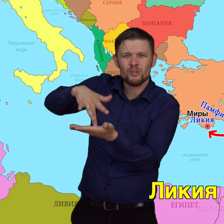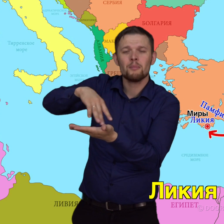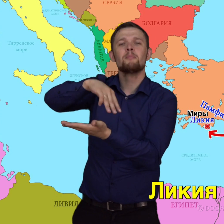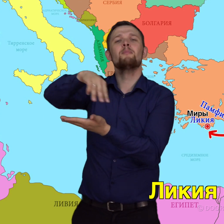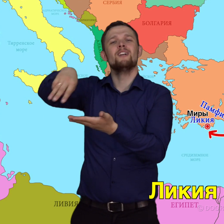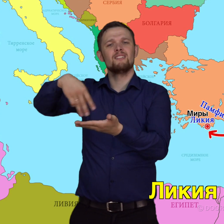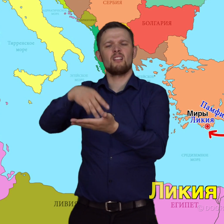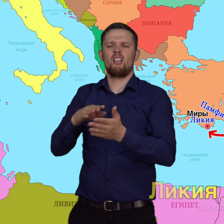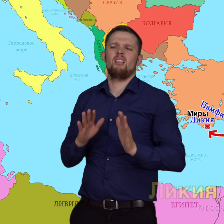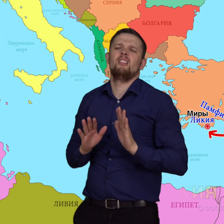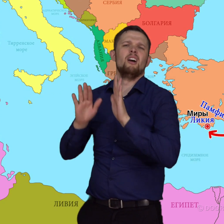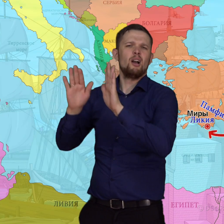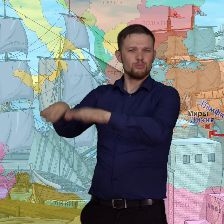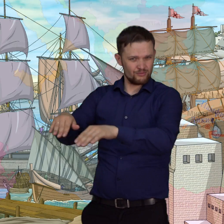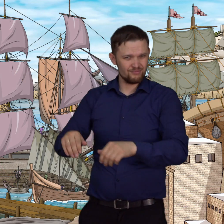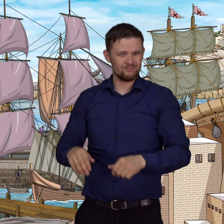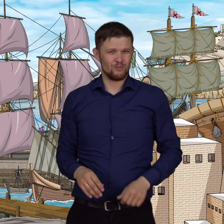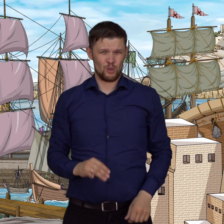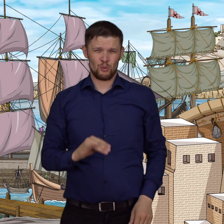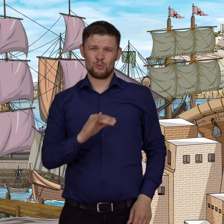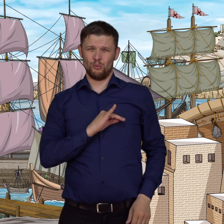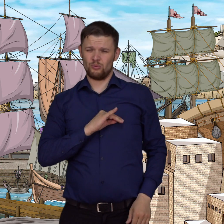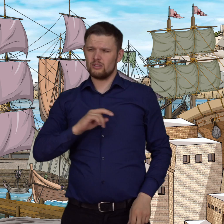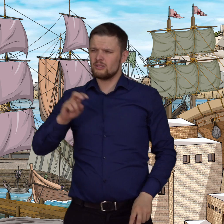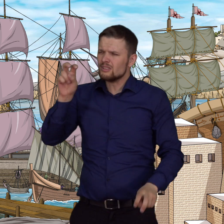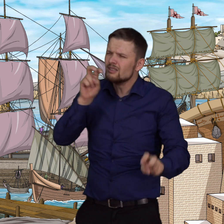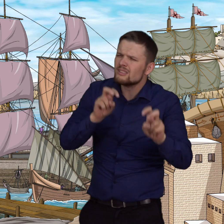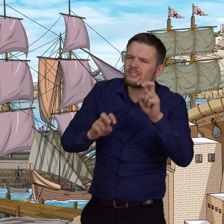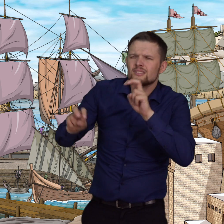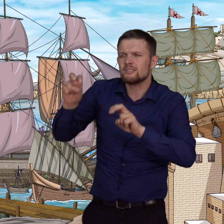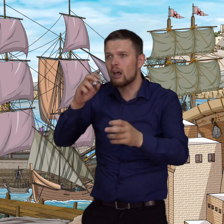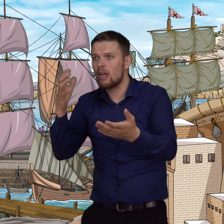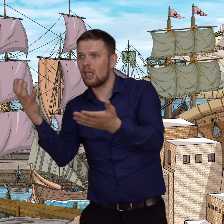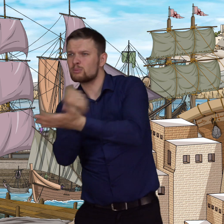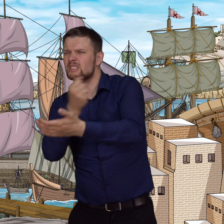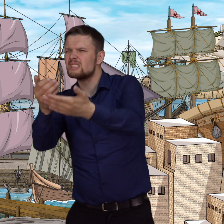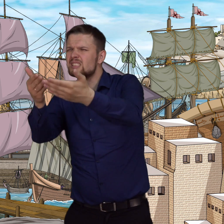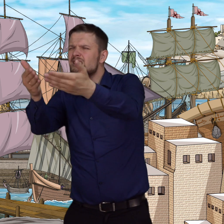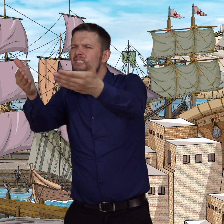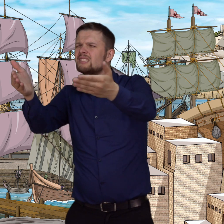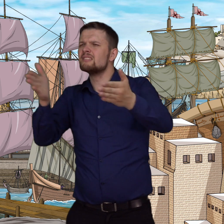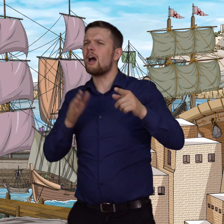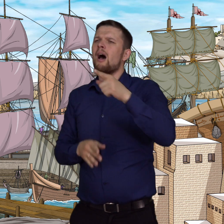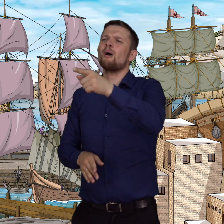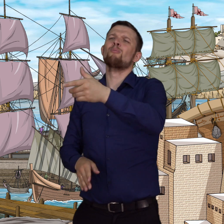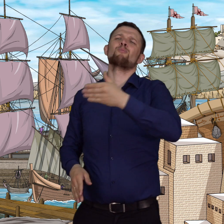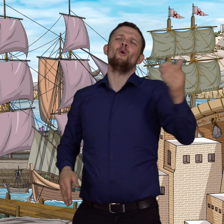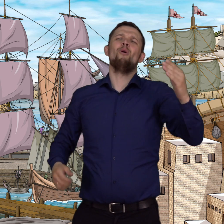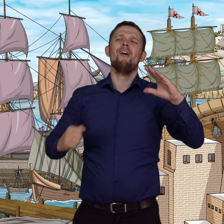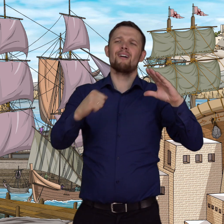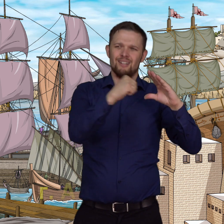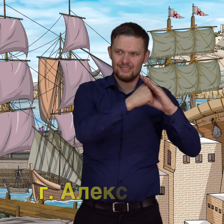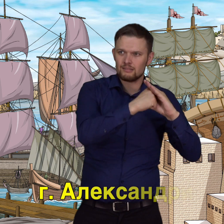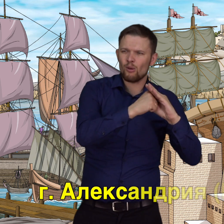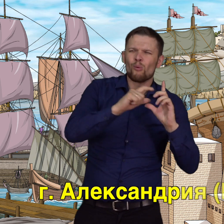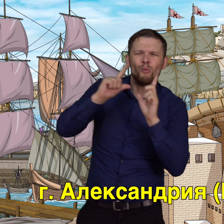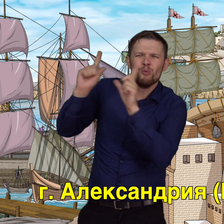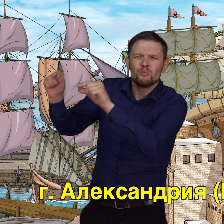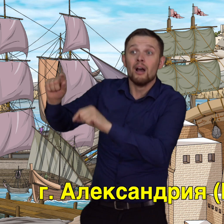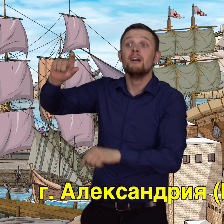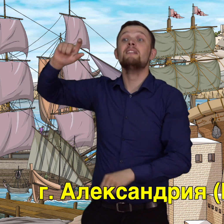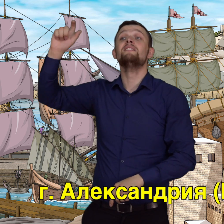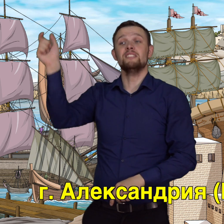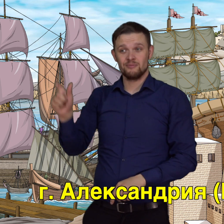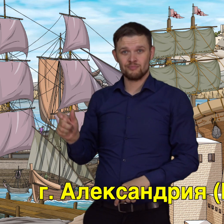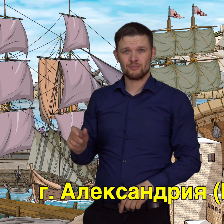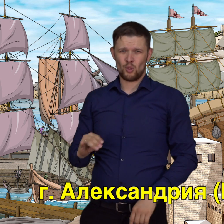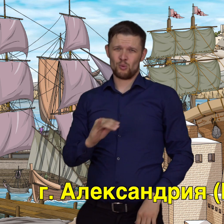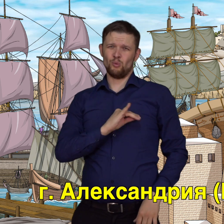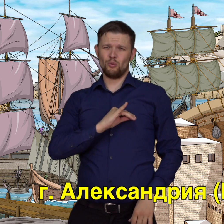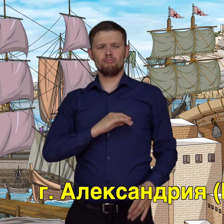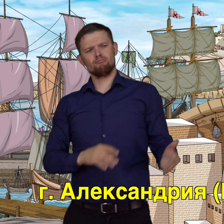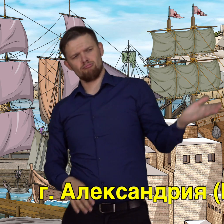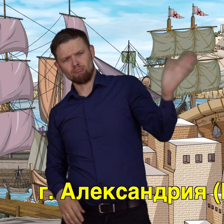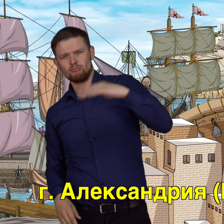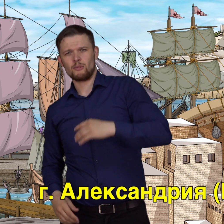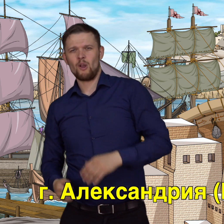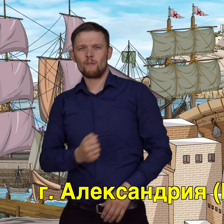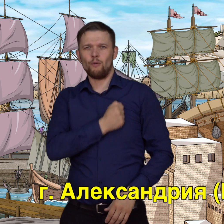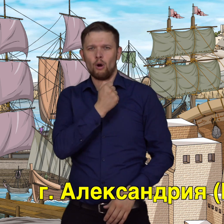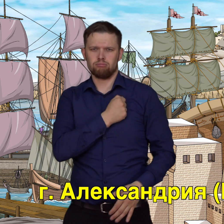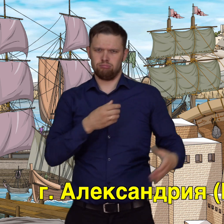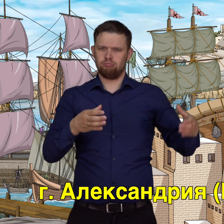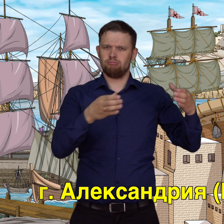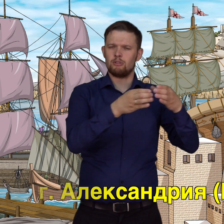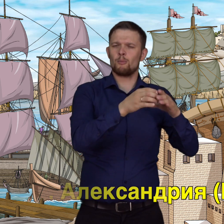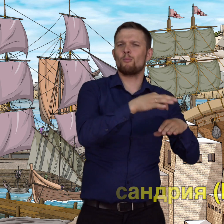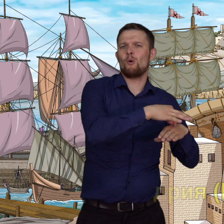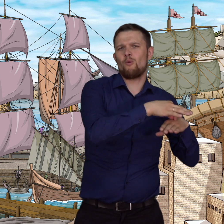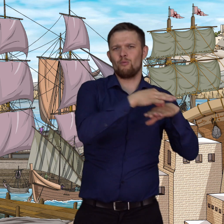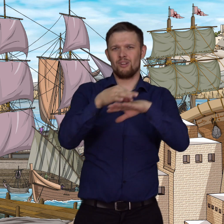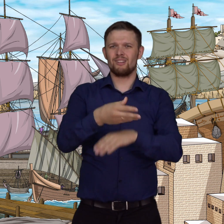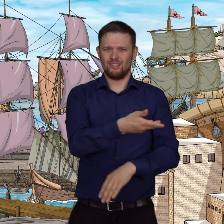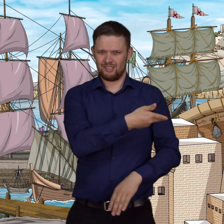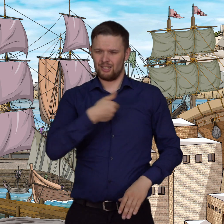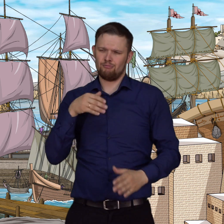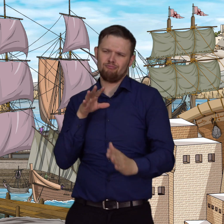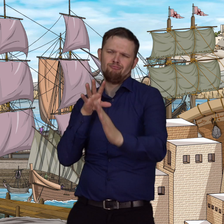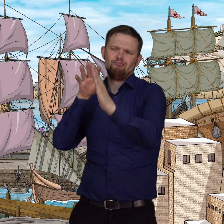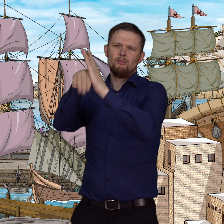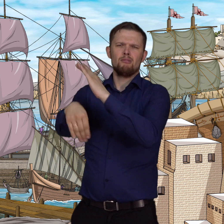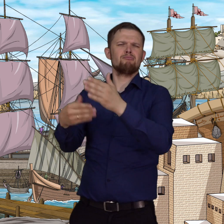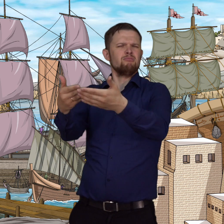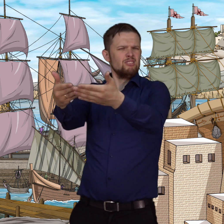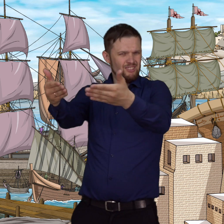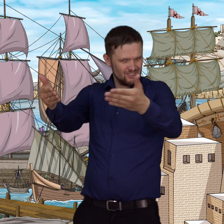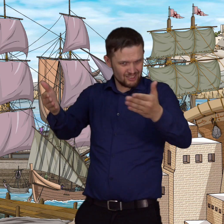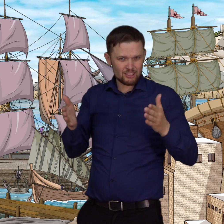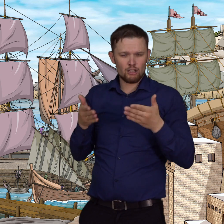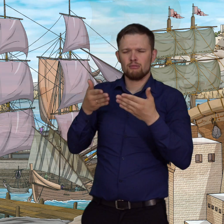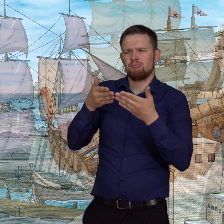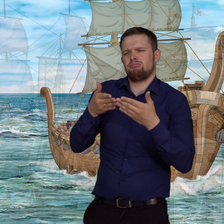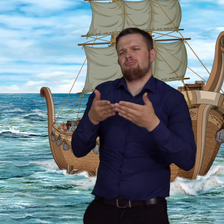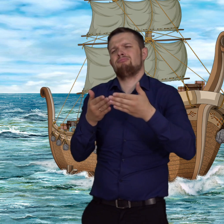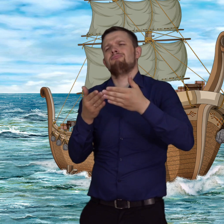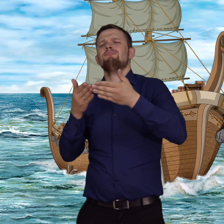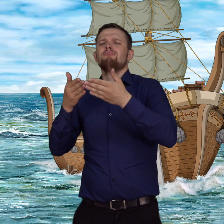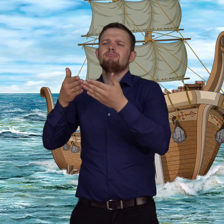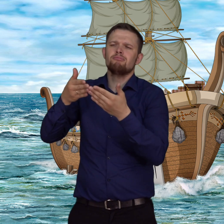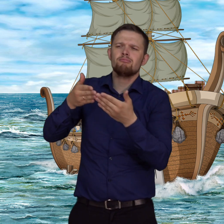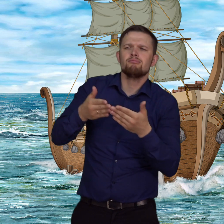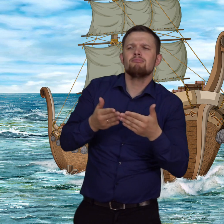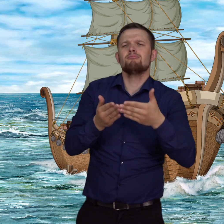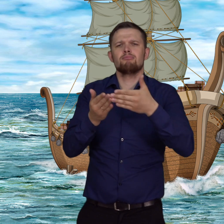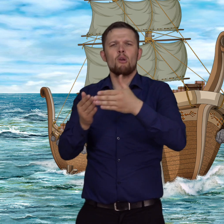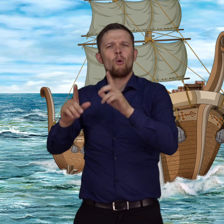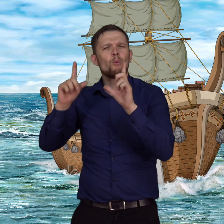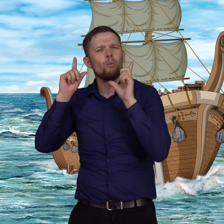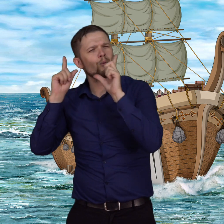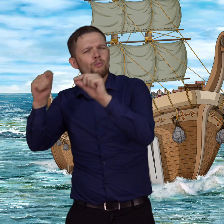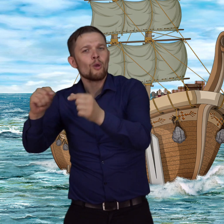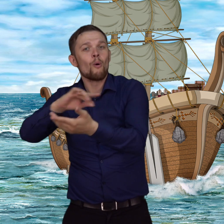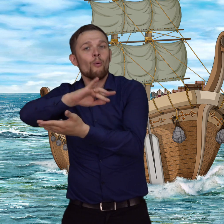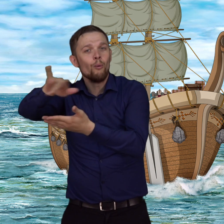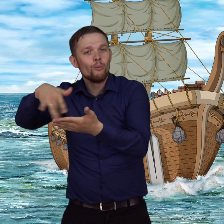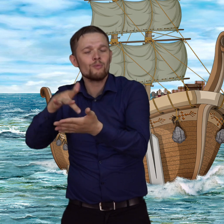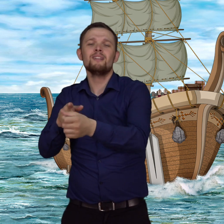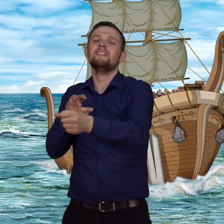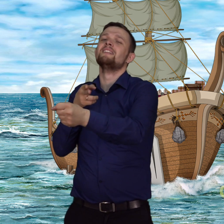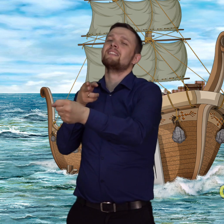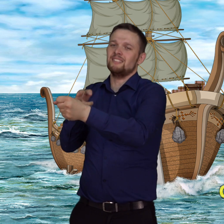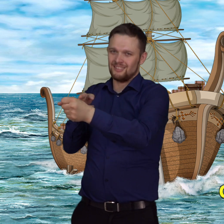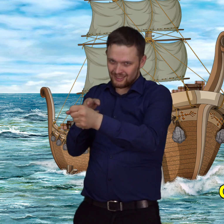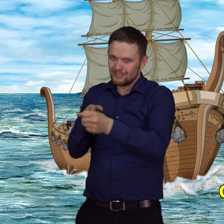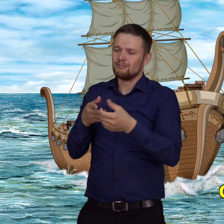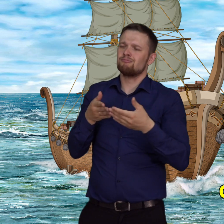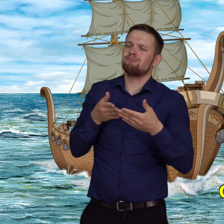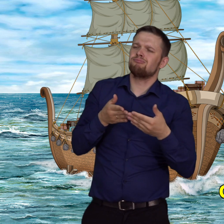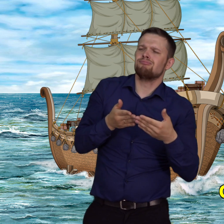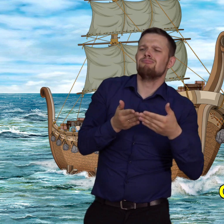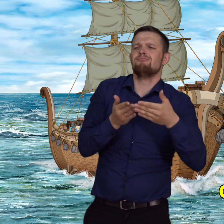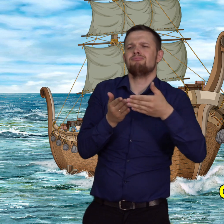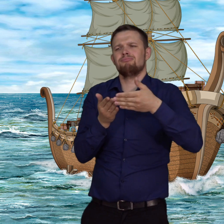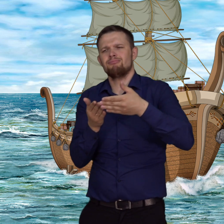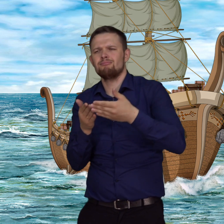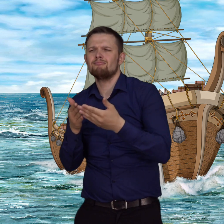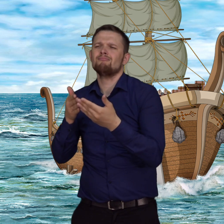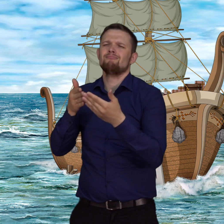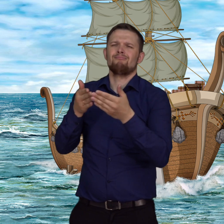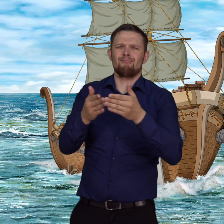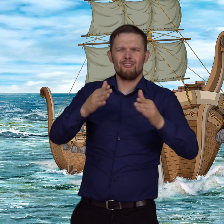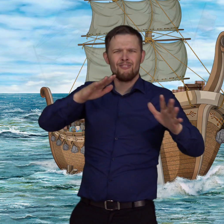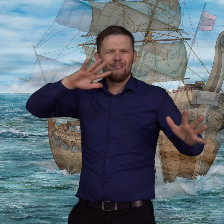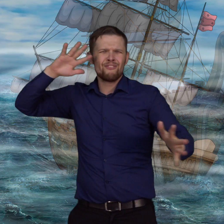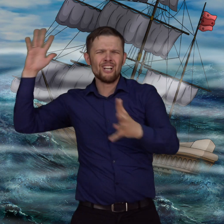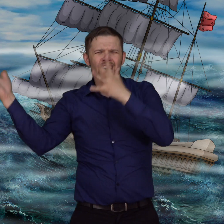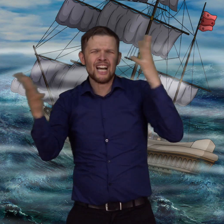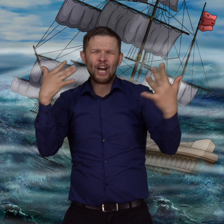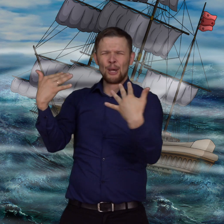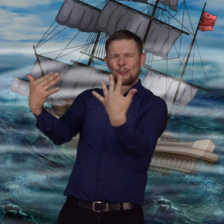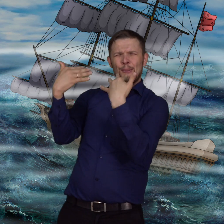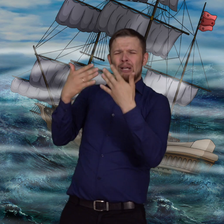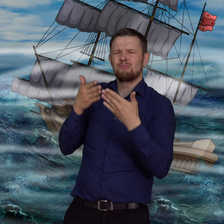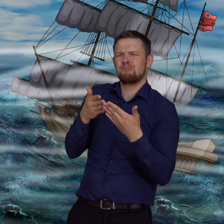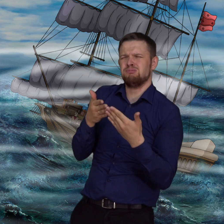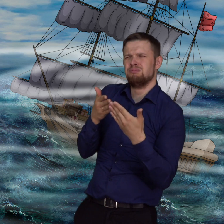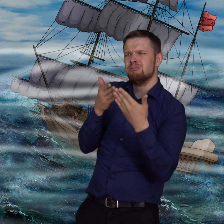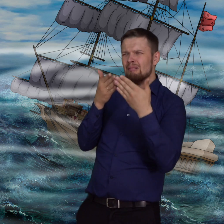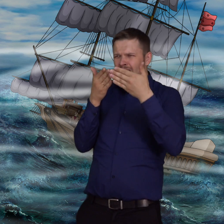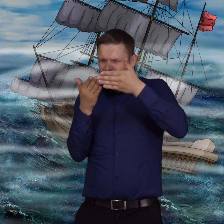There the centurion found an Alexandrian ship sailing for Italy and put us on board. After sailing slowly for many days, we arrived off Cnidus.